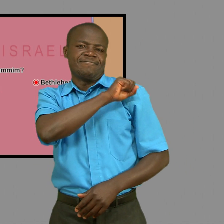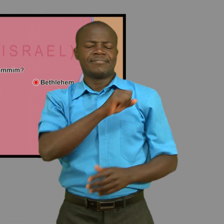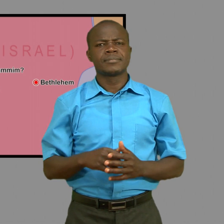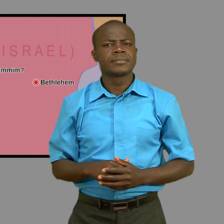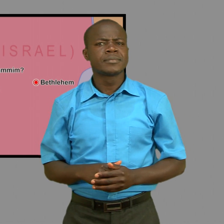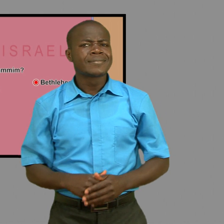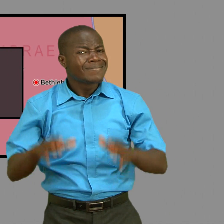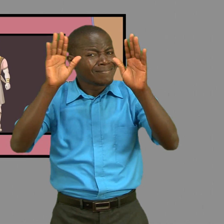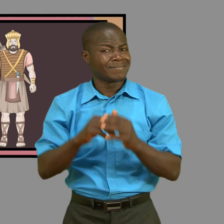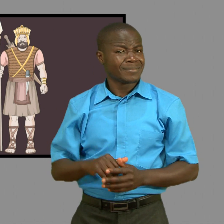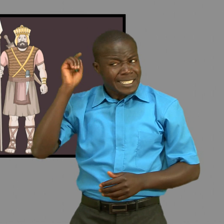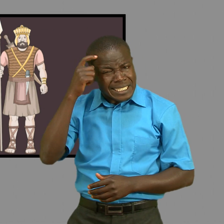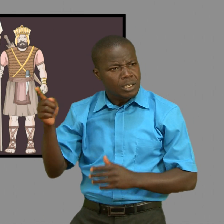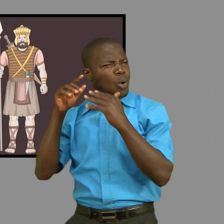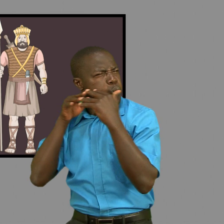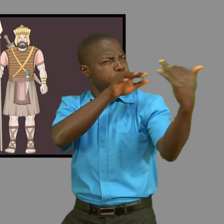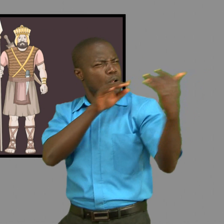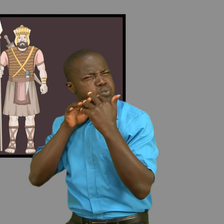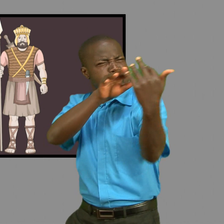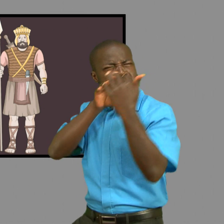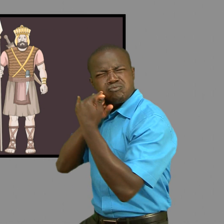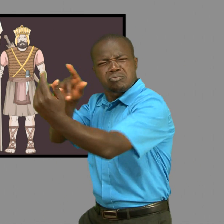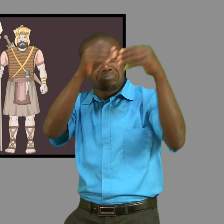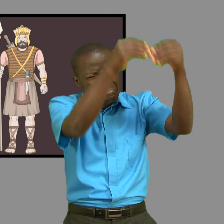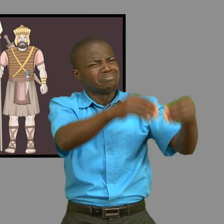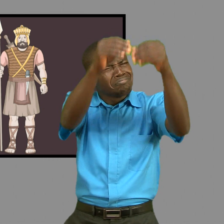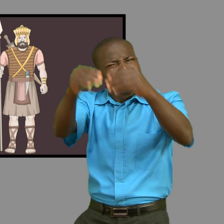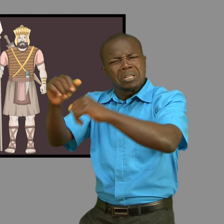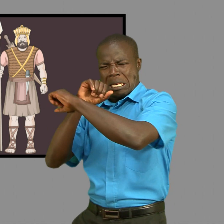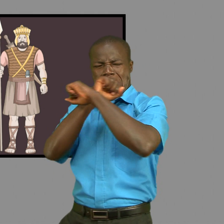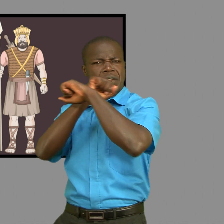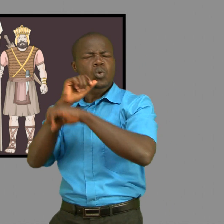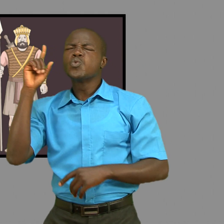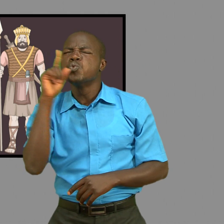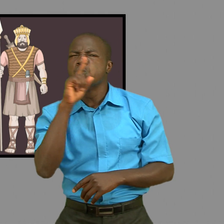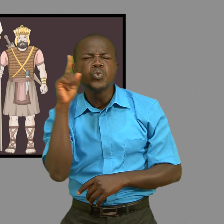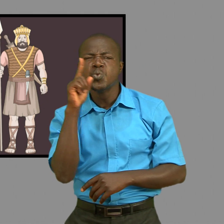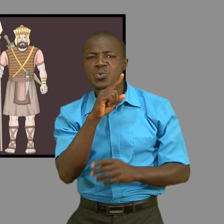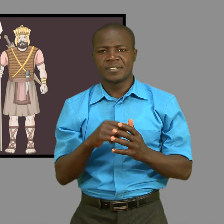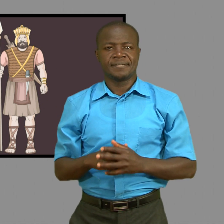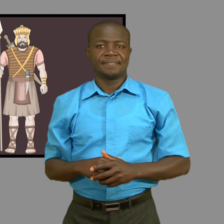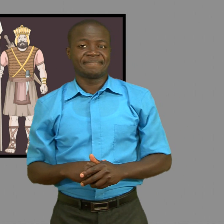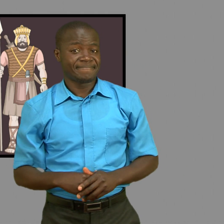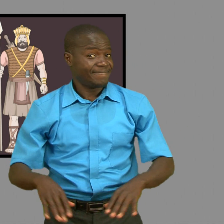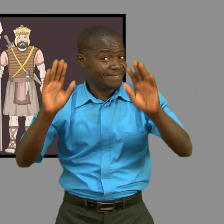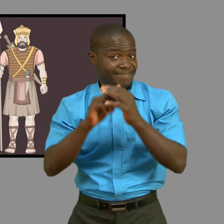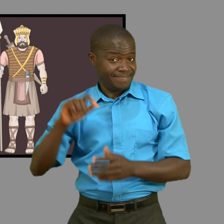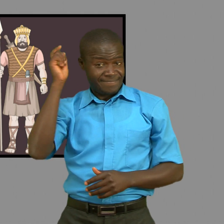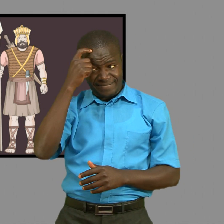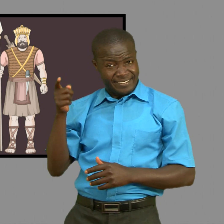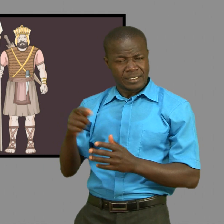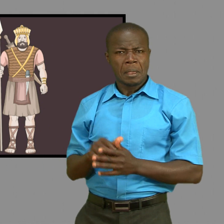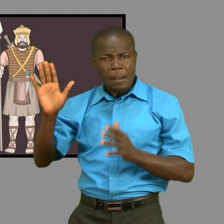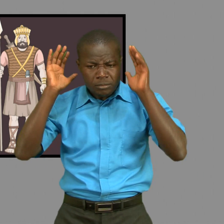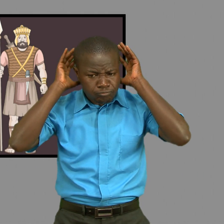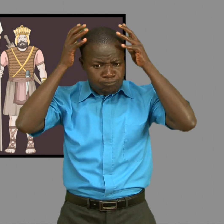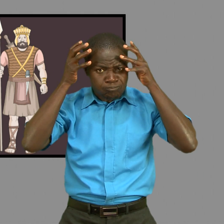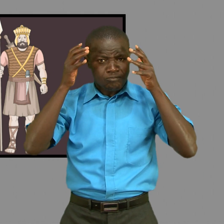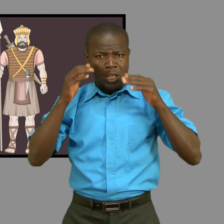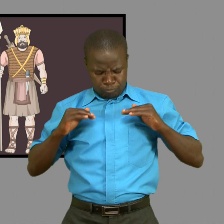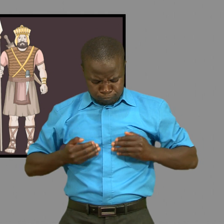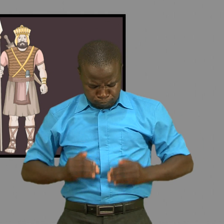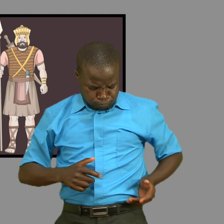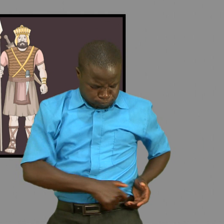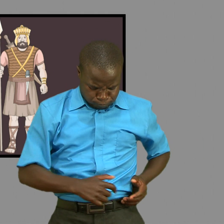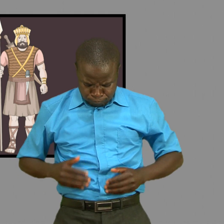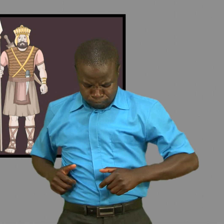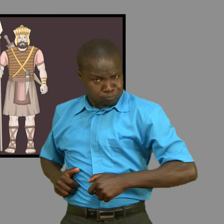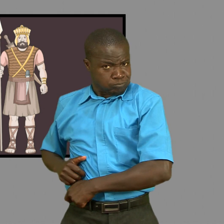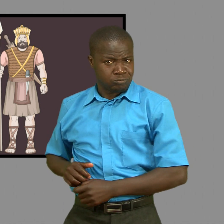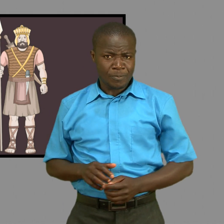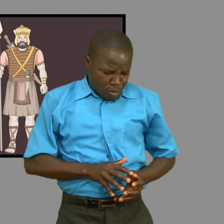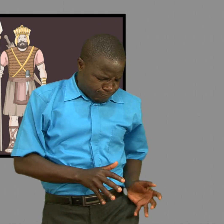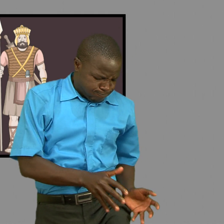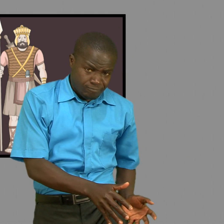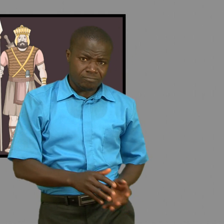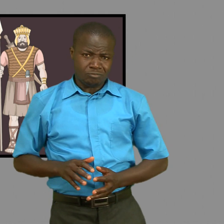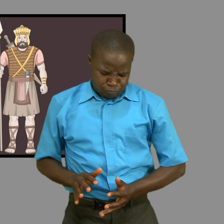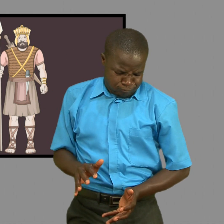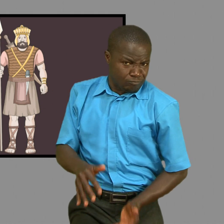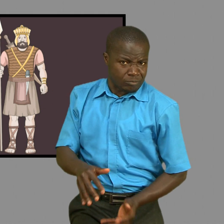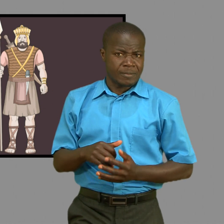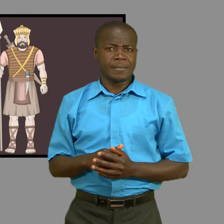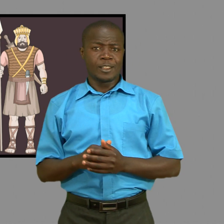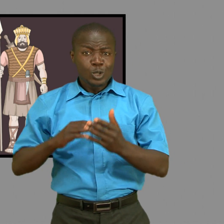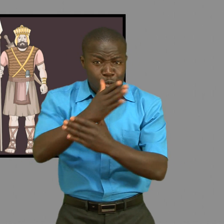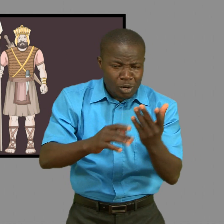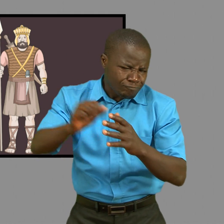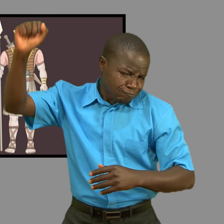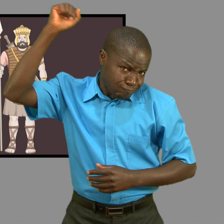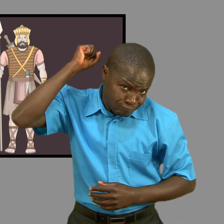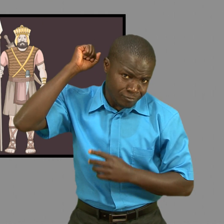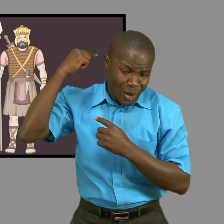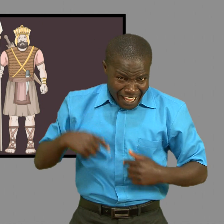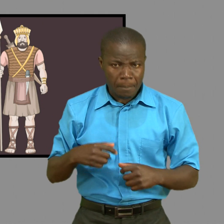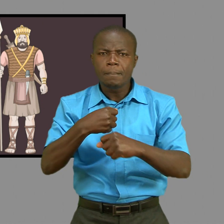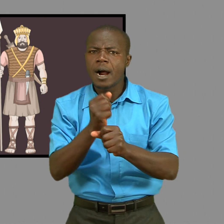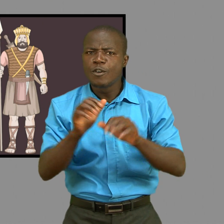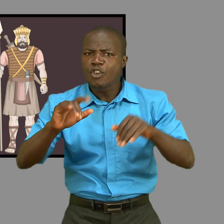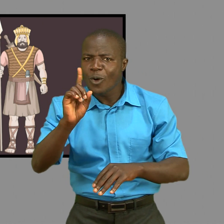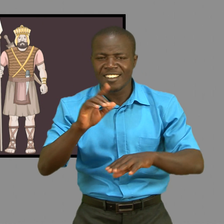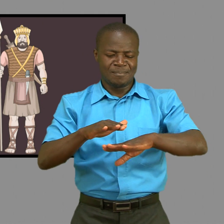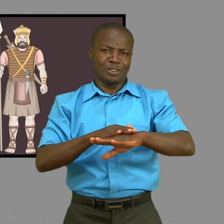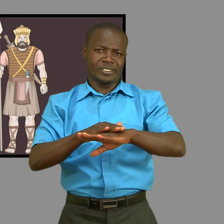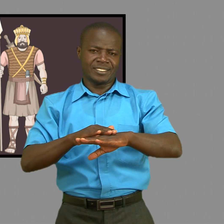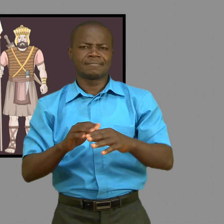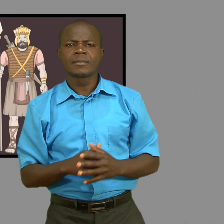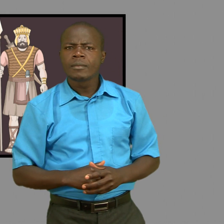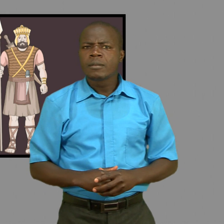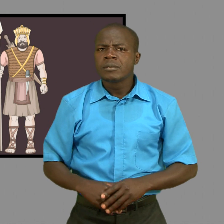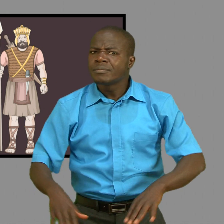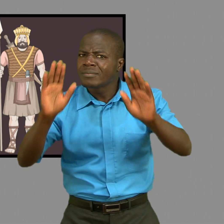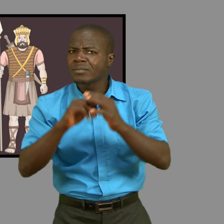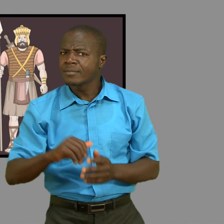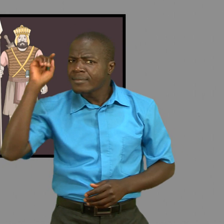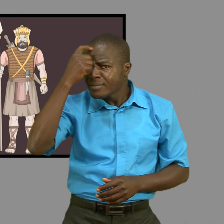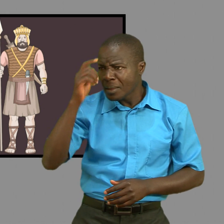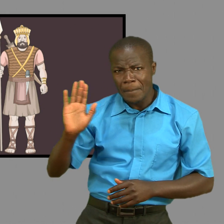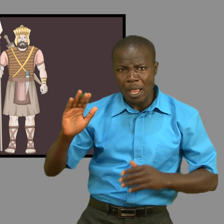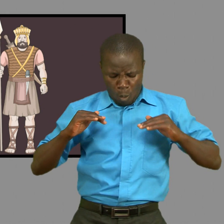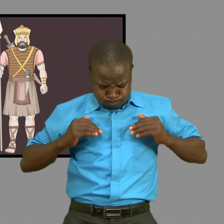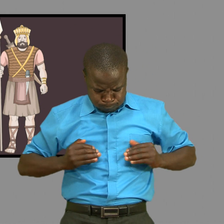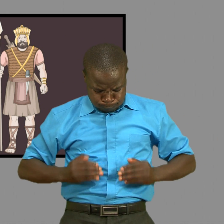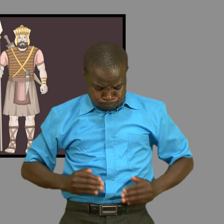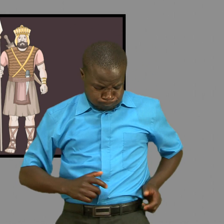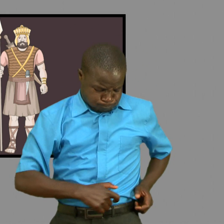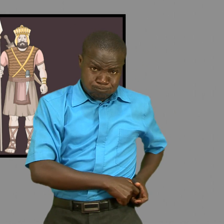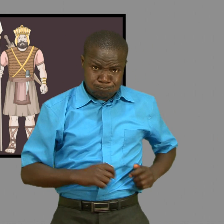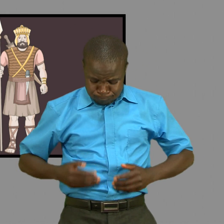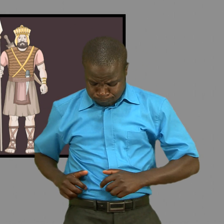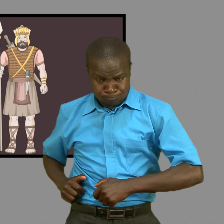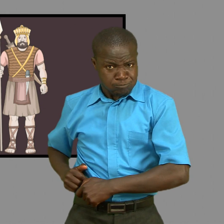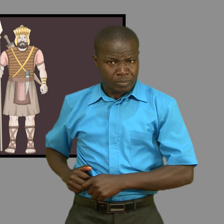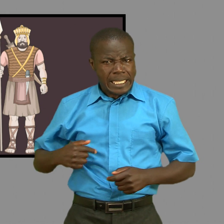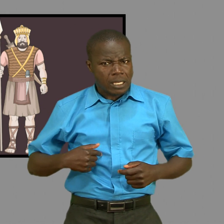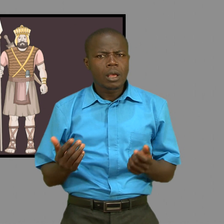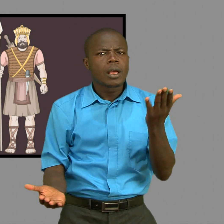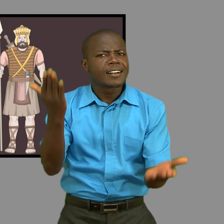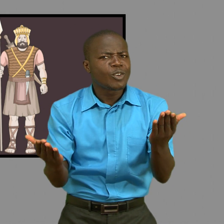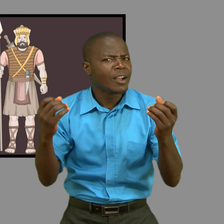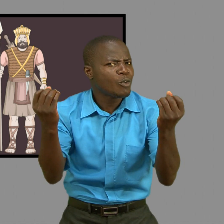He wore a bronze coat of mail weighing five thousand shekels, and he had armor of bronze on his legs and a javelin of bronze slung between his shoulders.